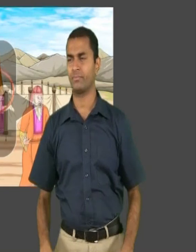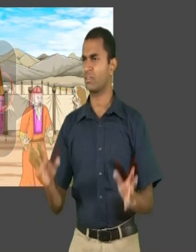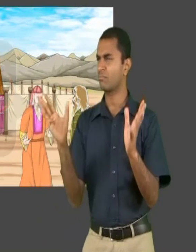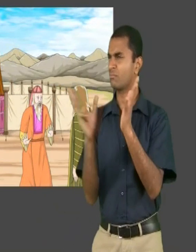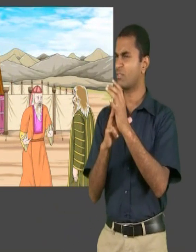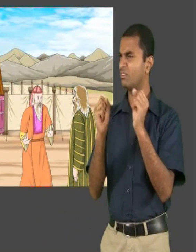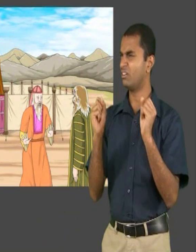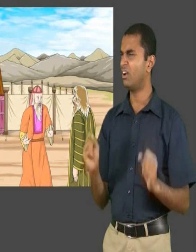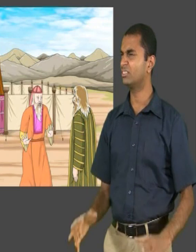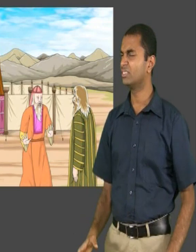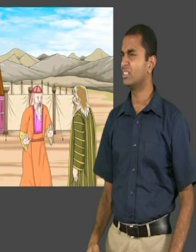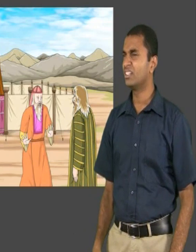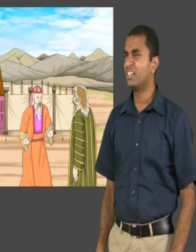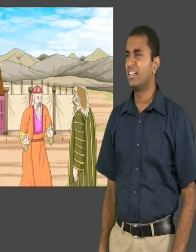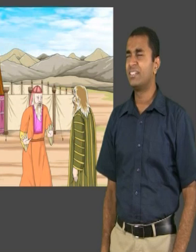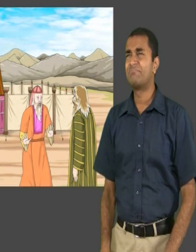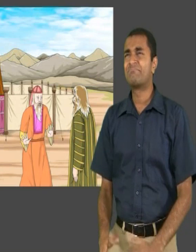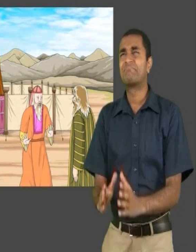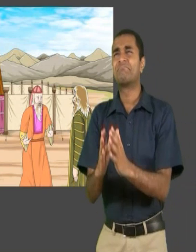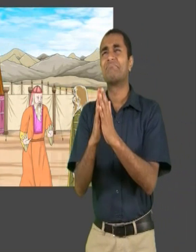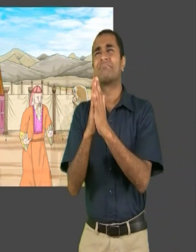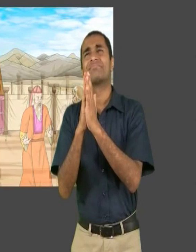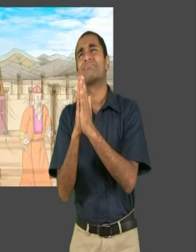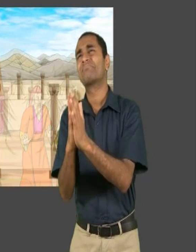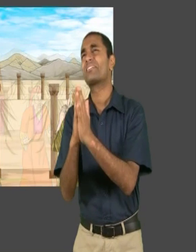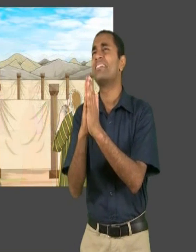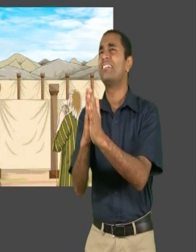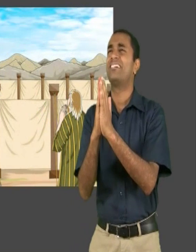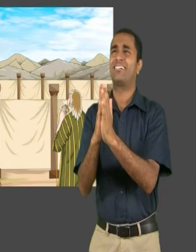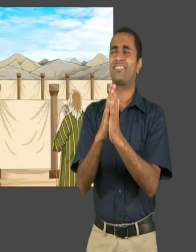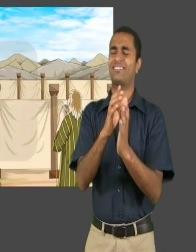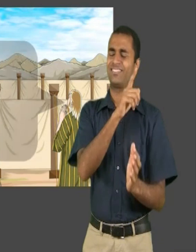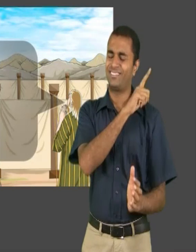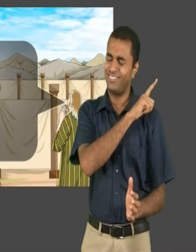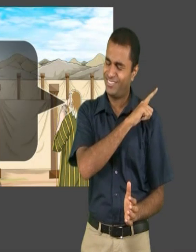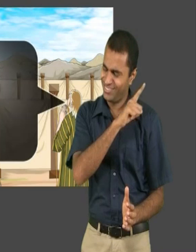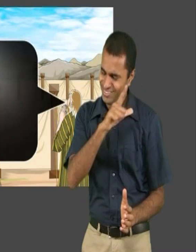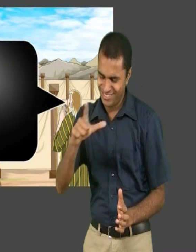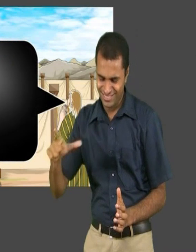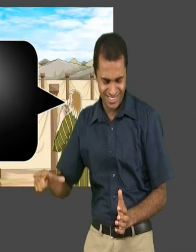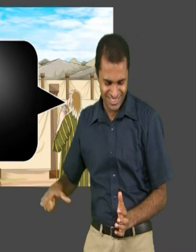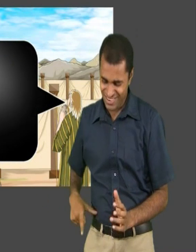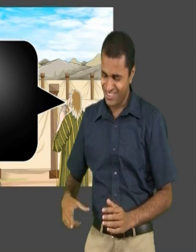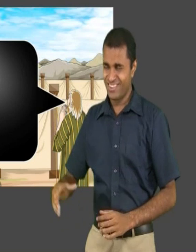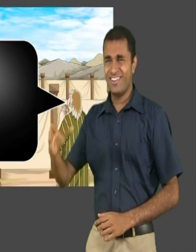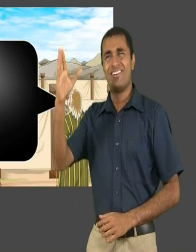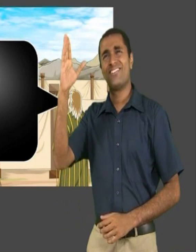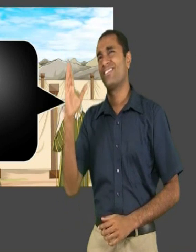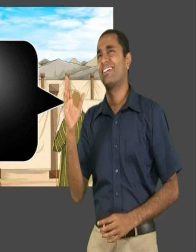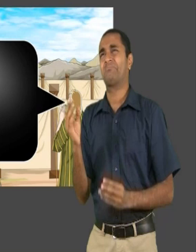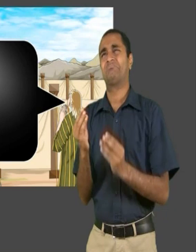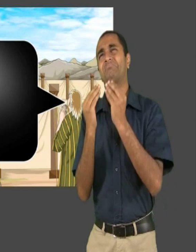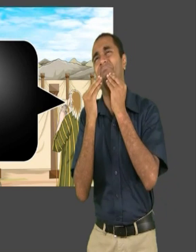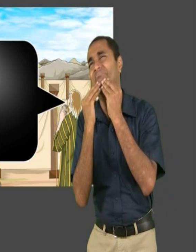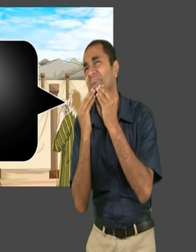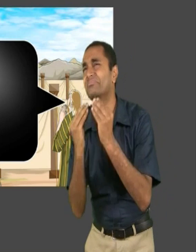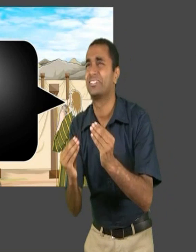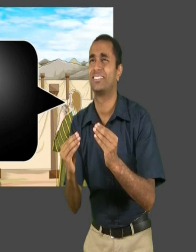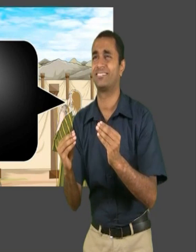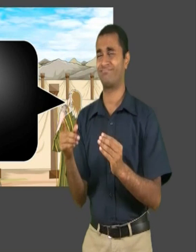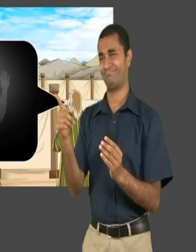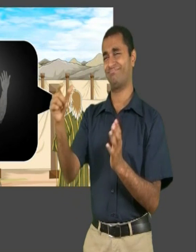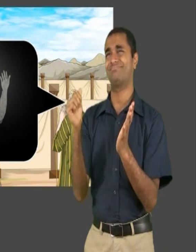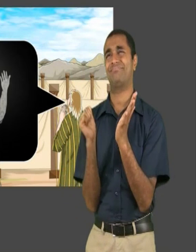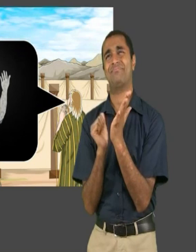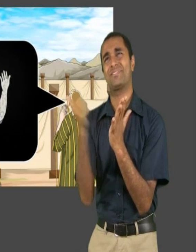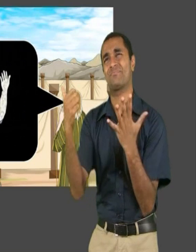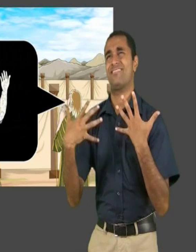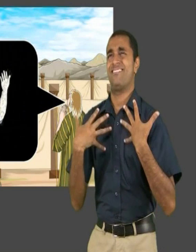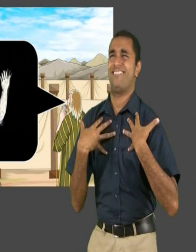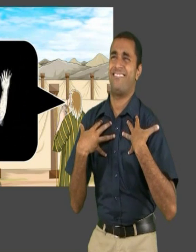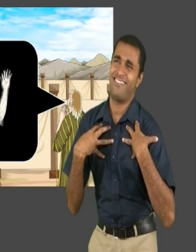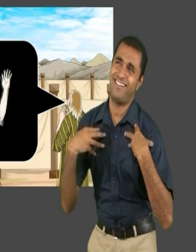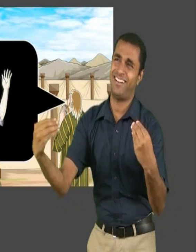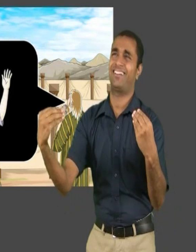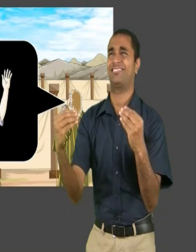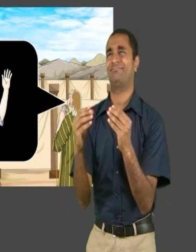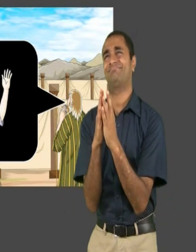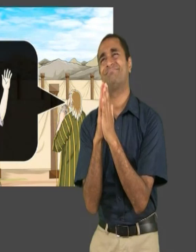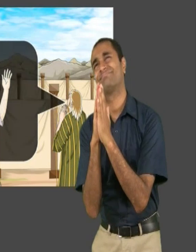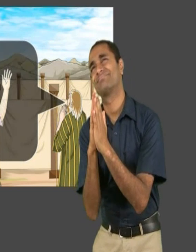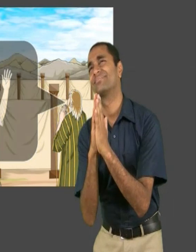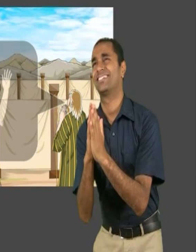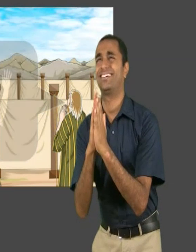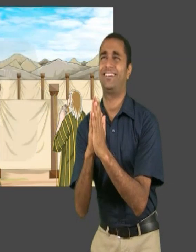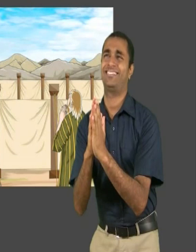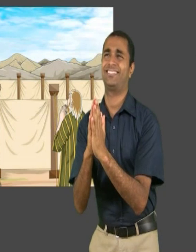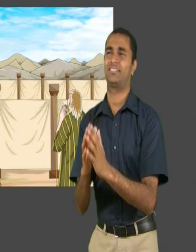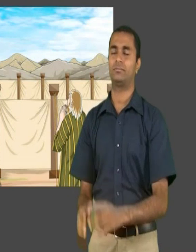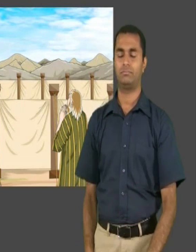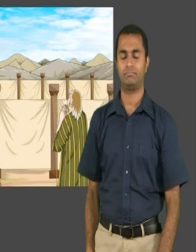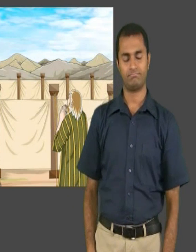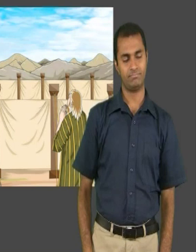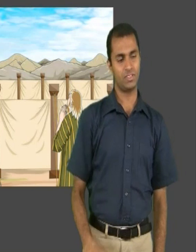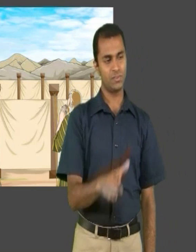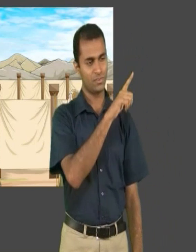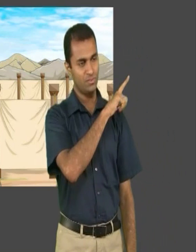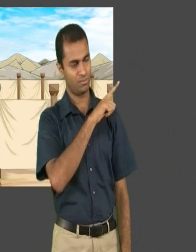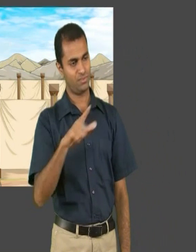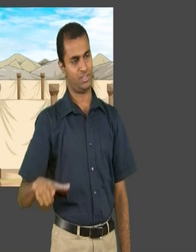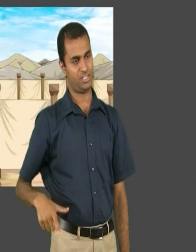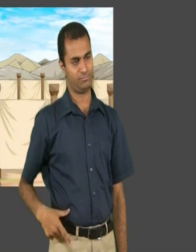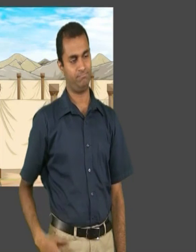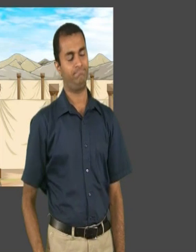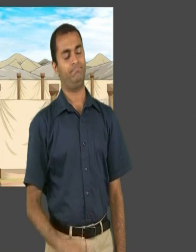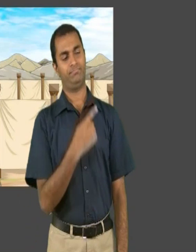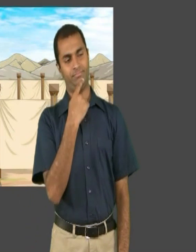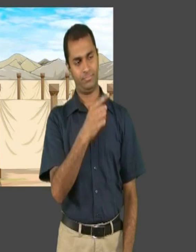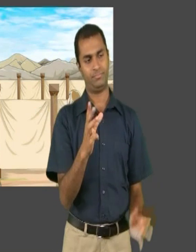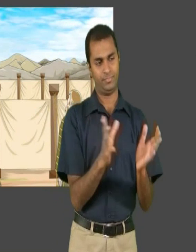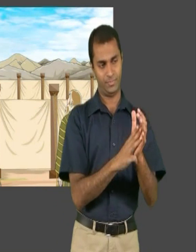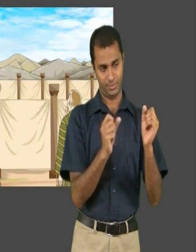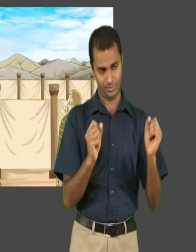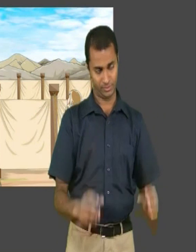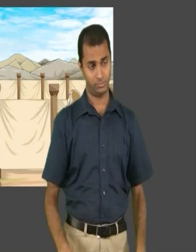So Moses cried out to the LORD, “O God, please heal her!”